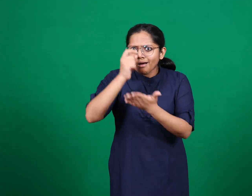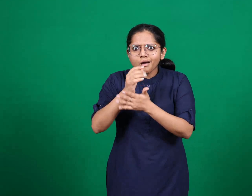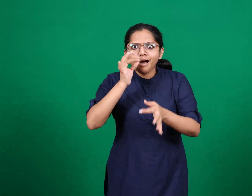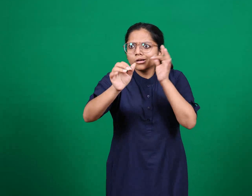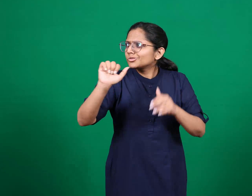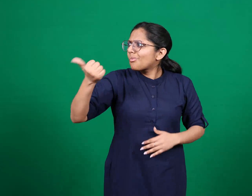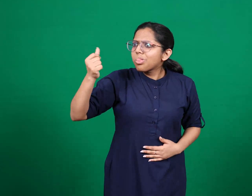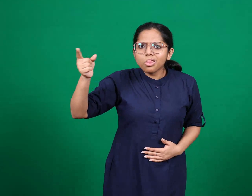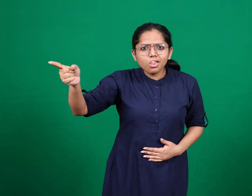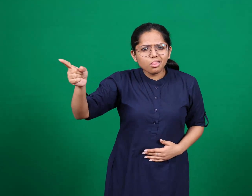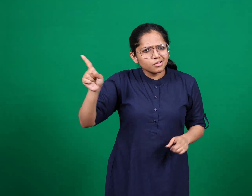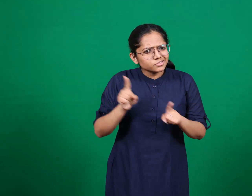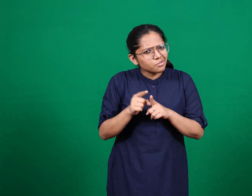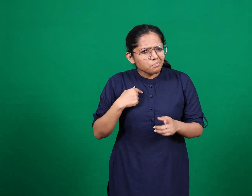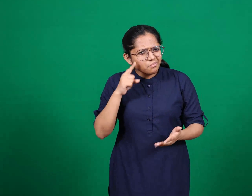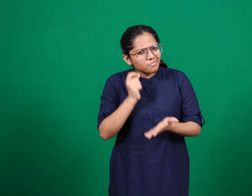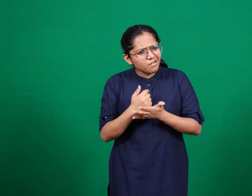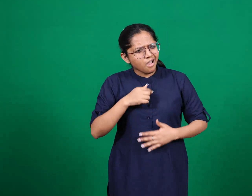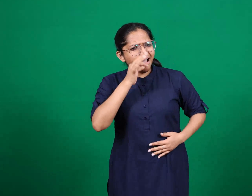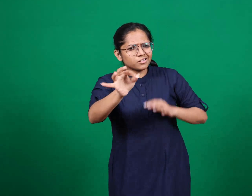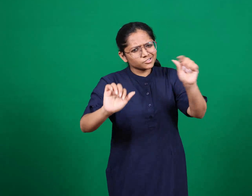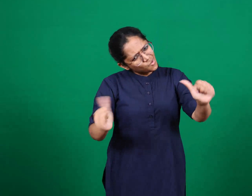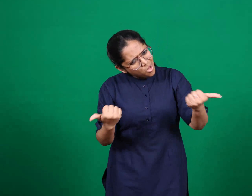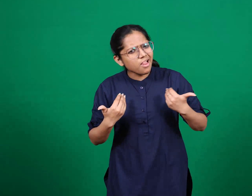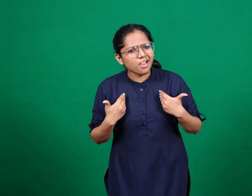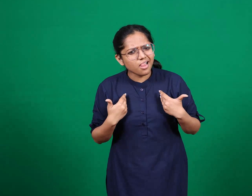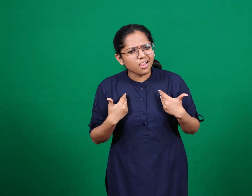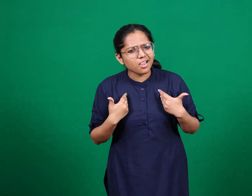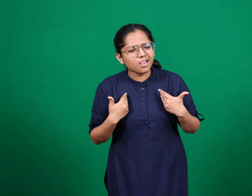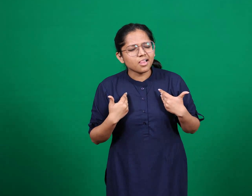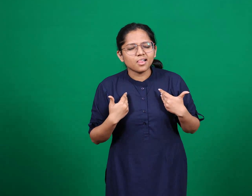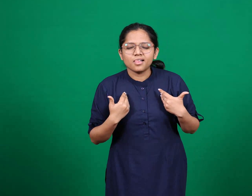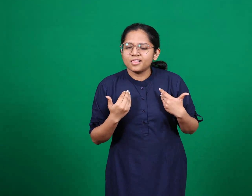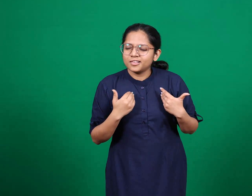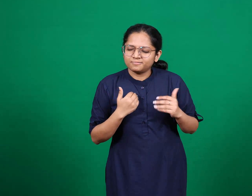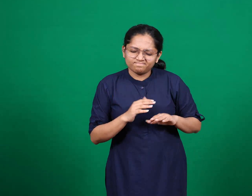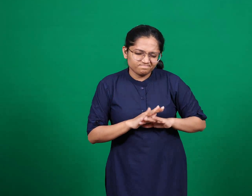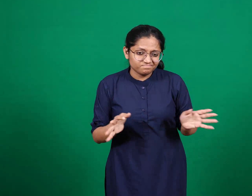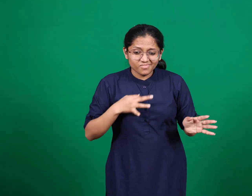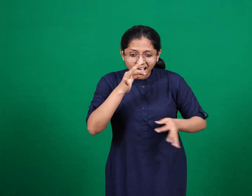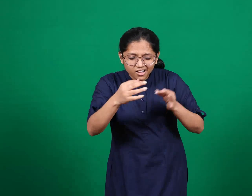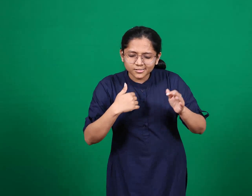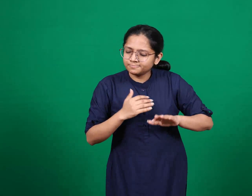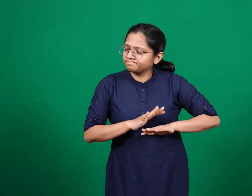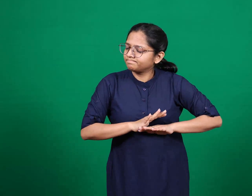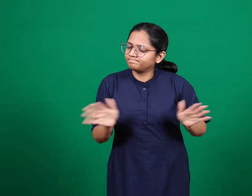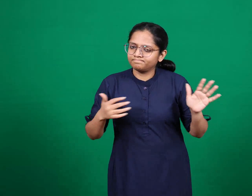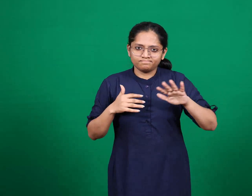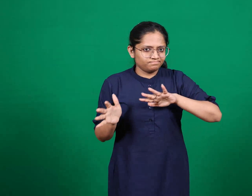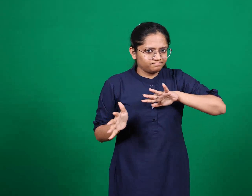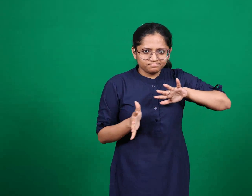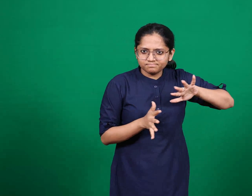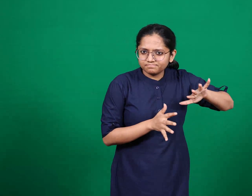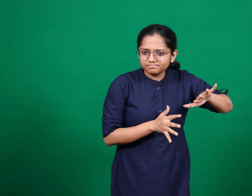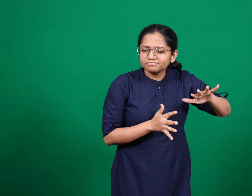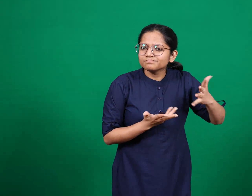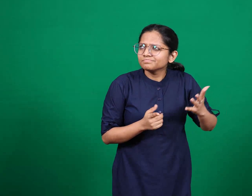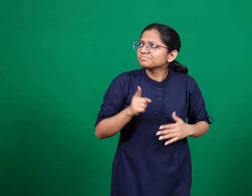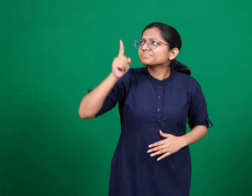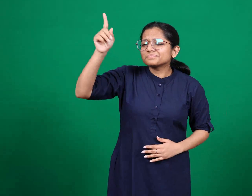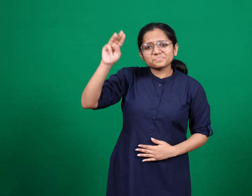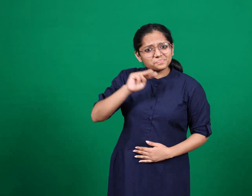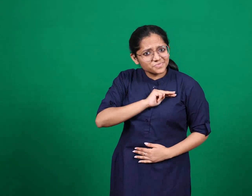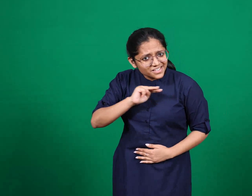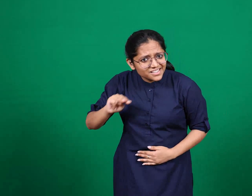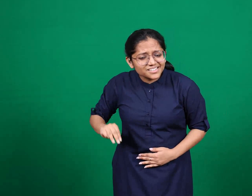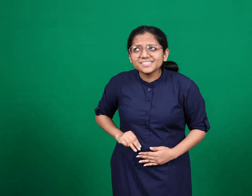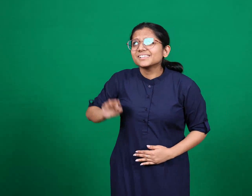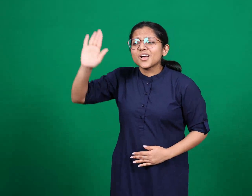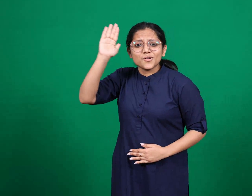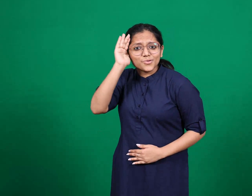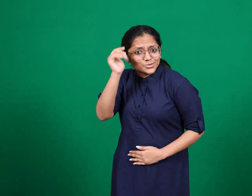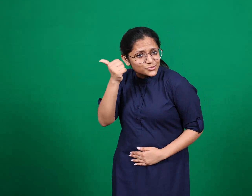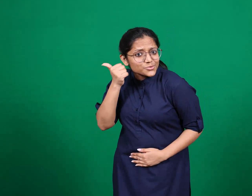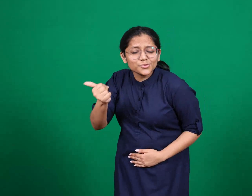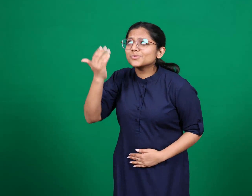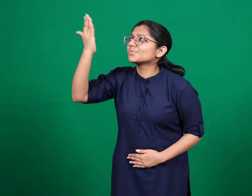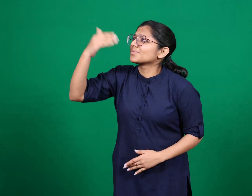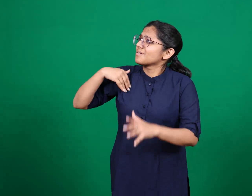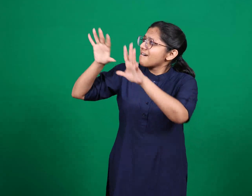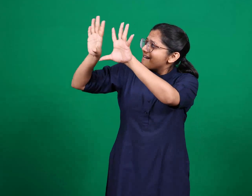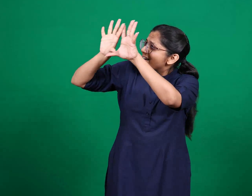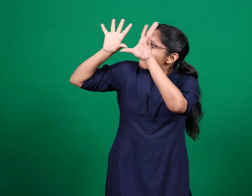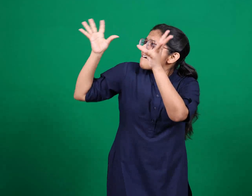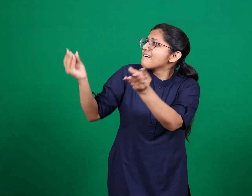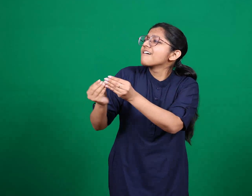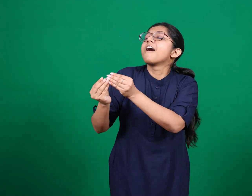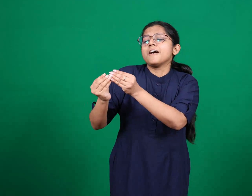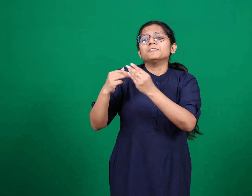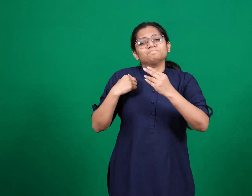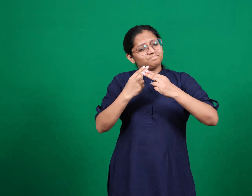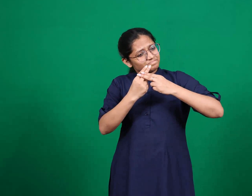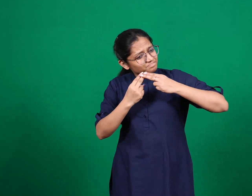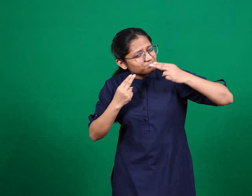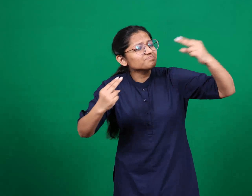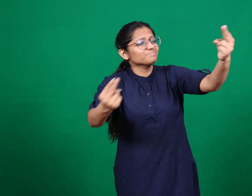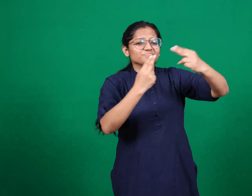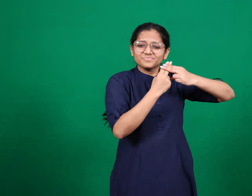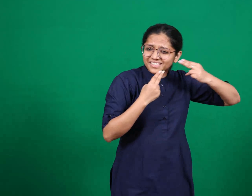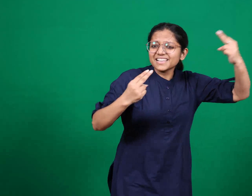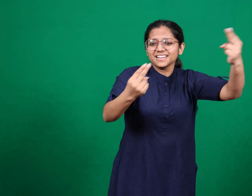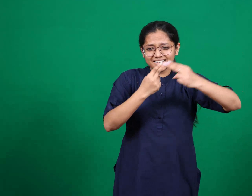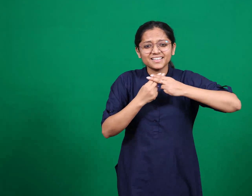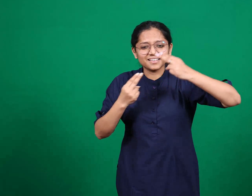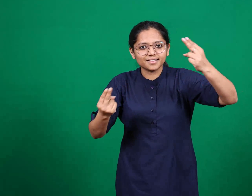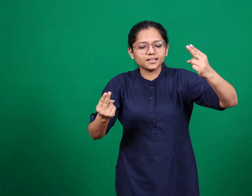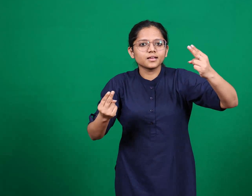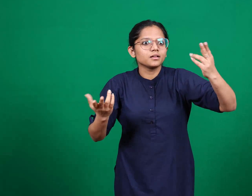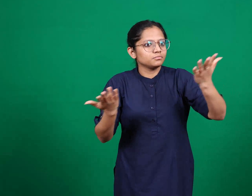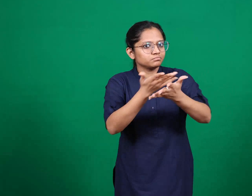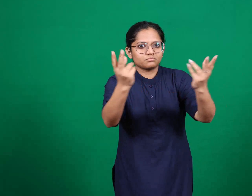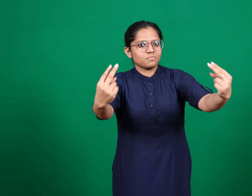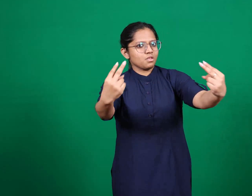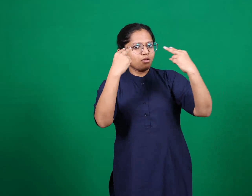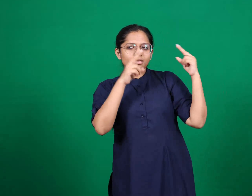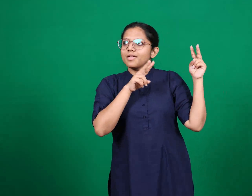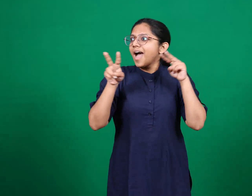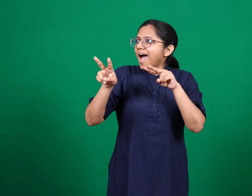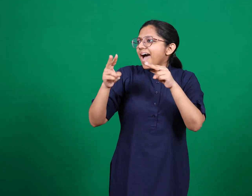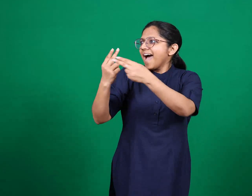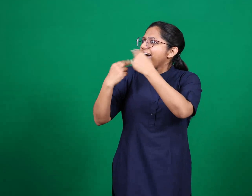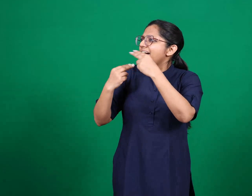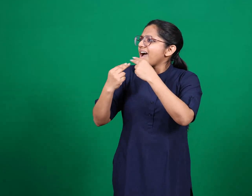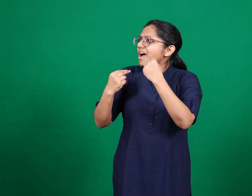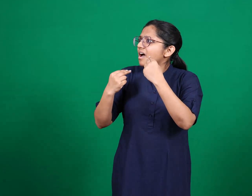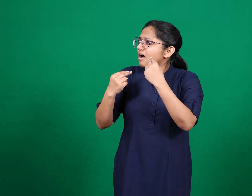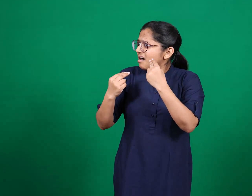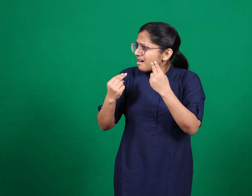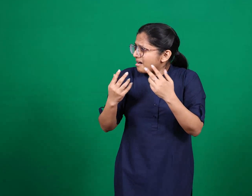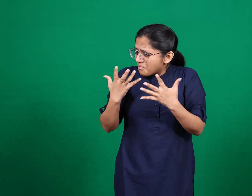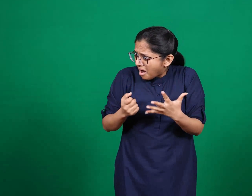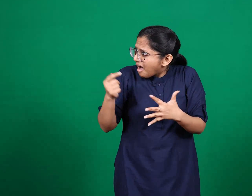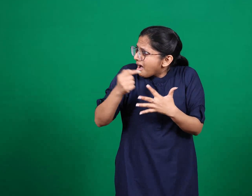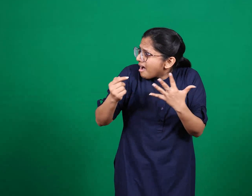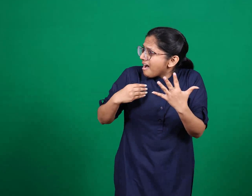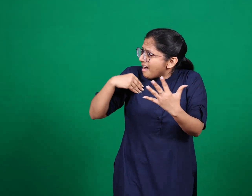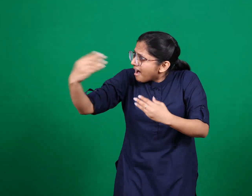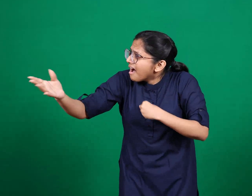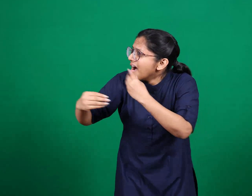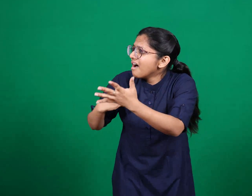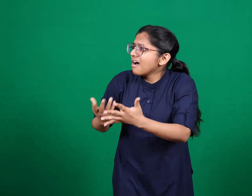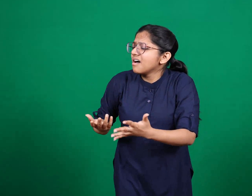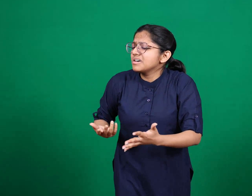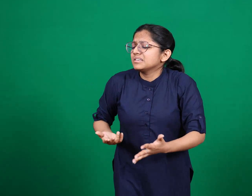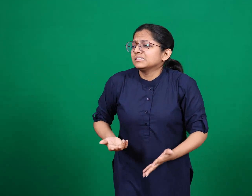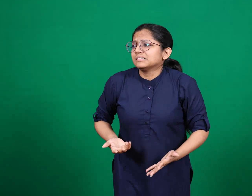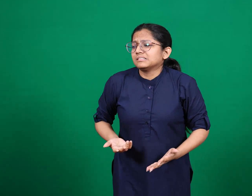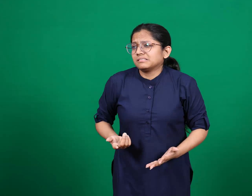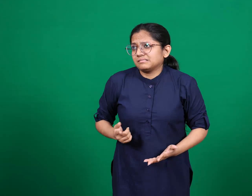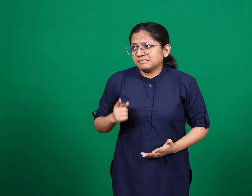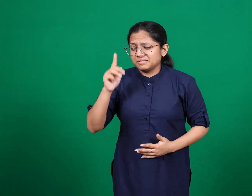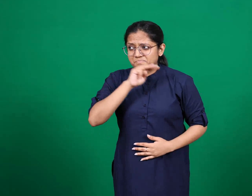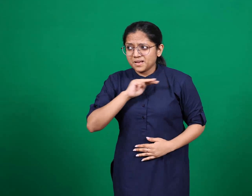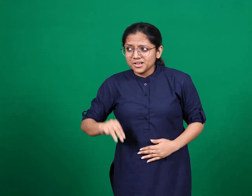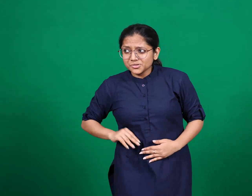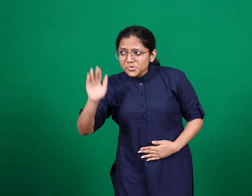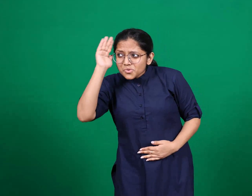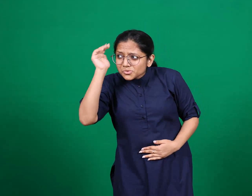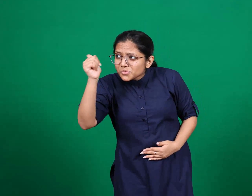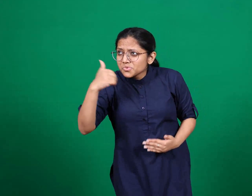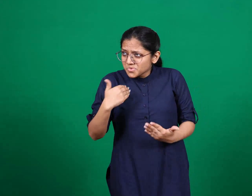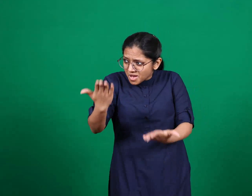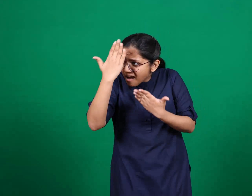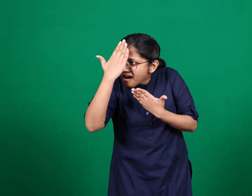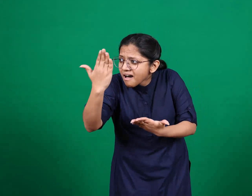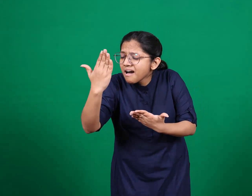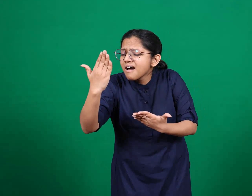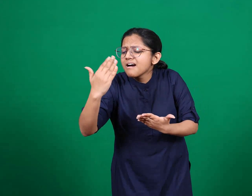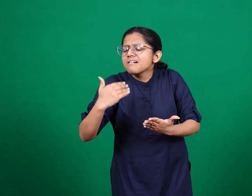Instead, we put up with anything rather than hinder the gospel of Christ.